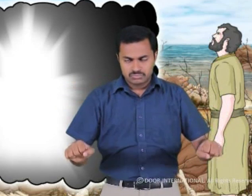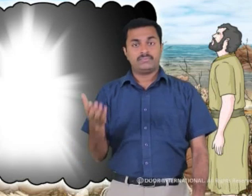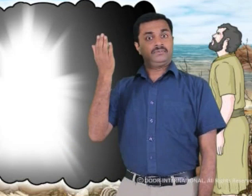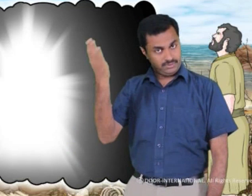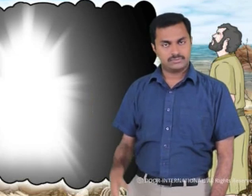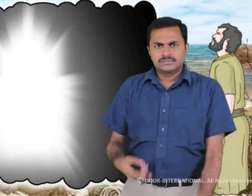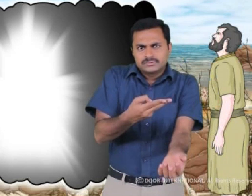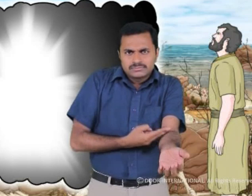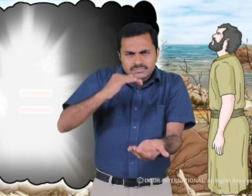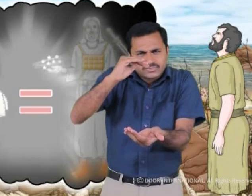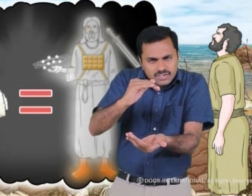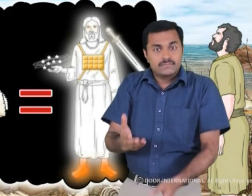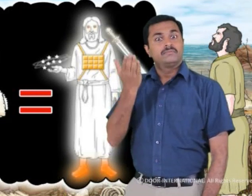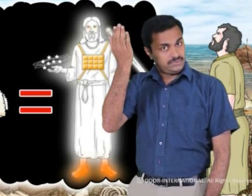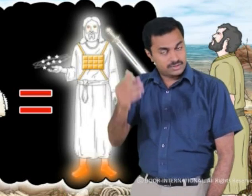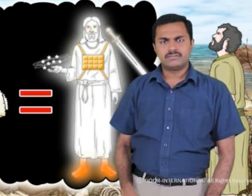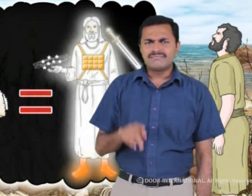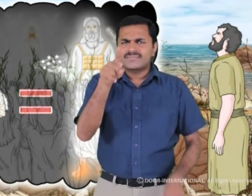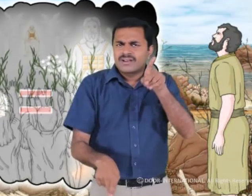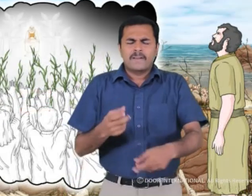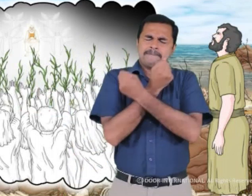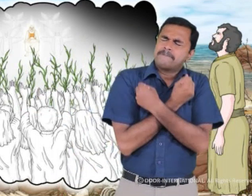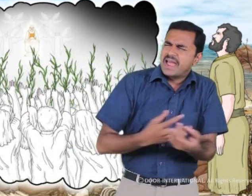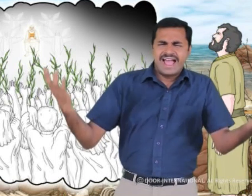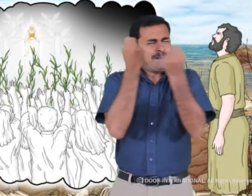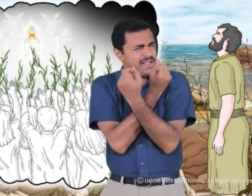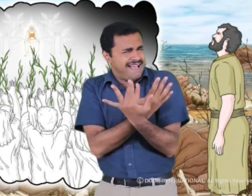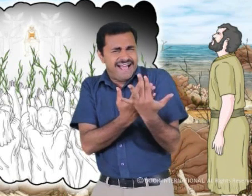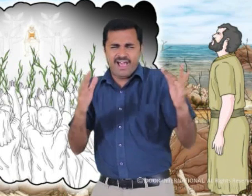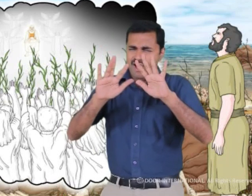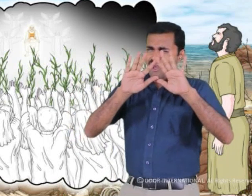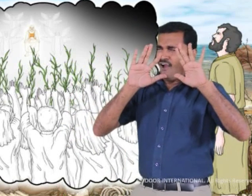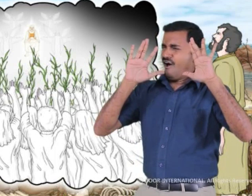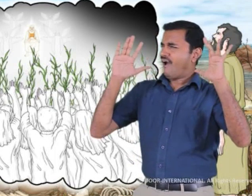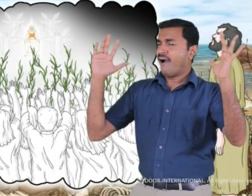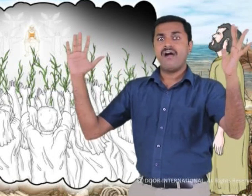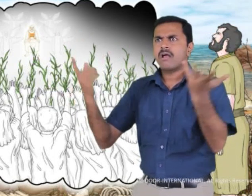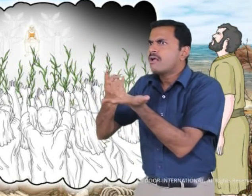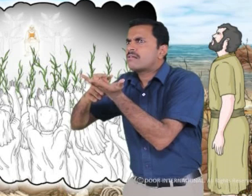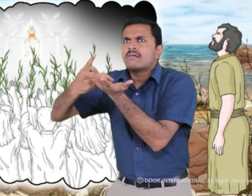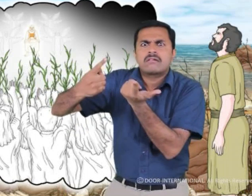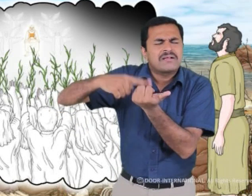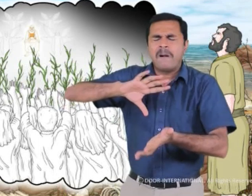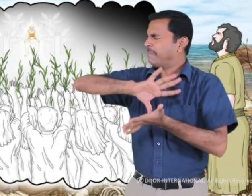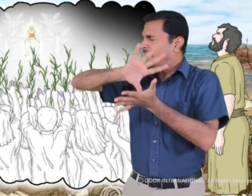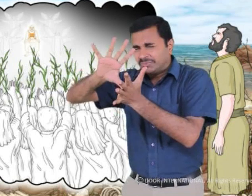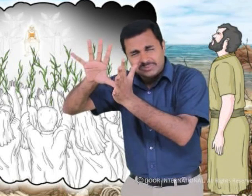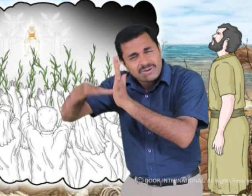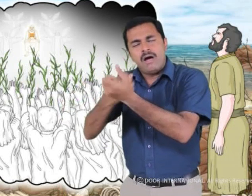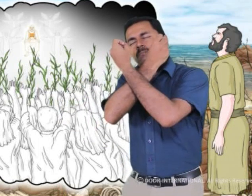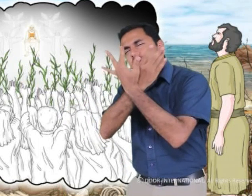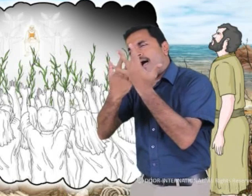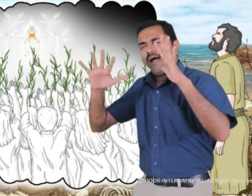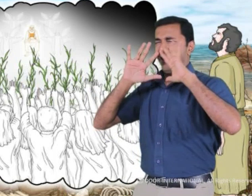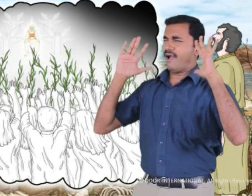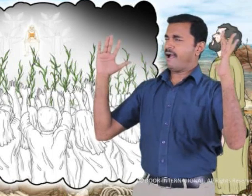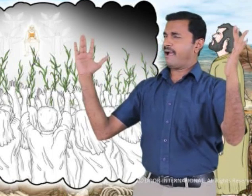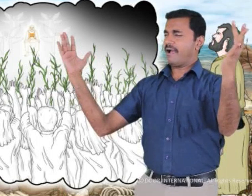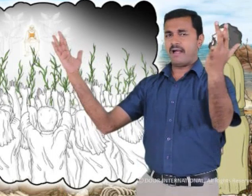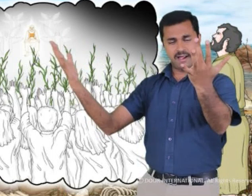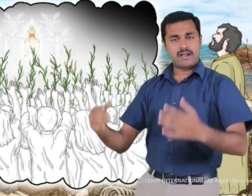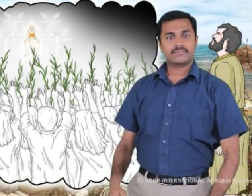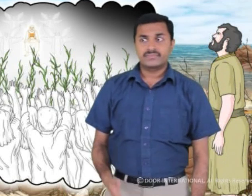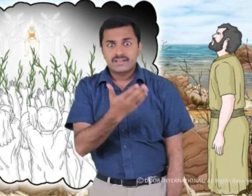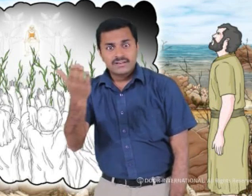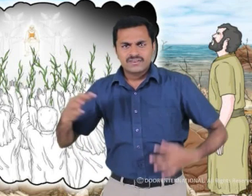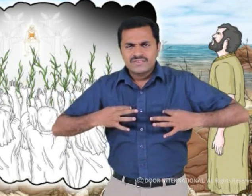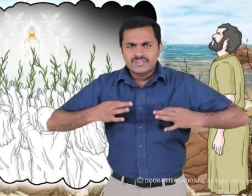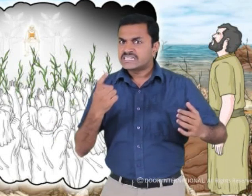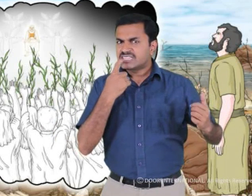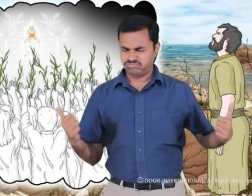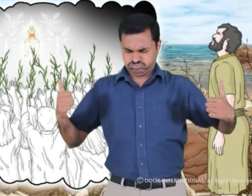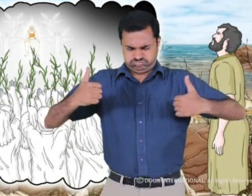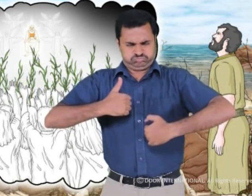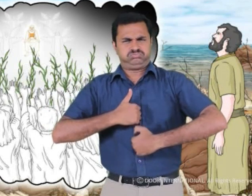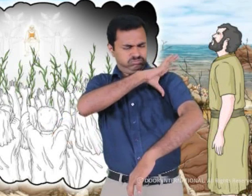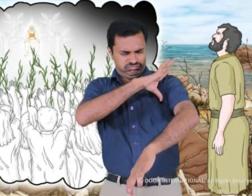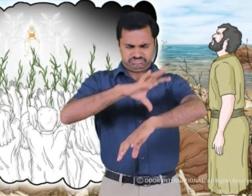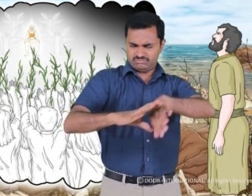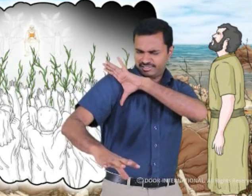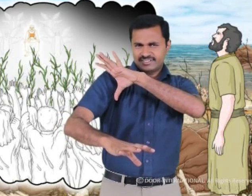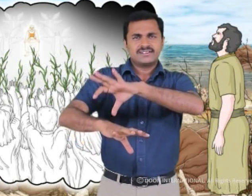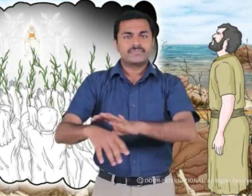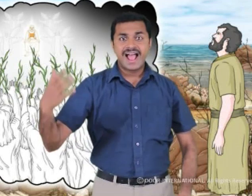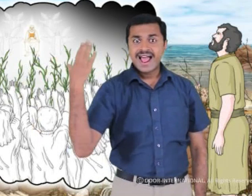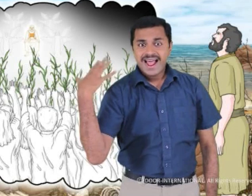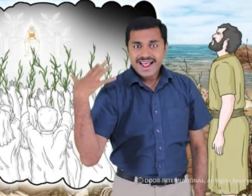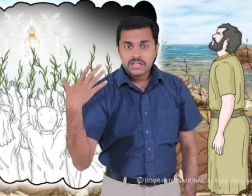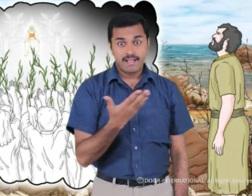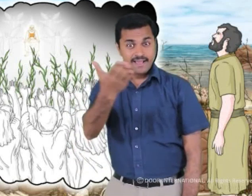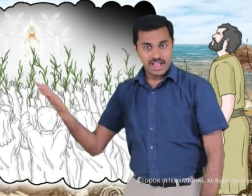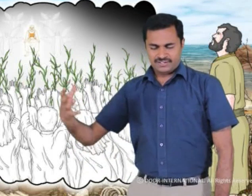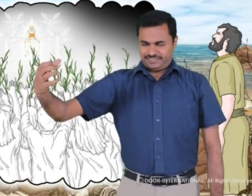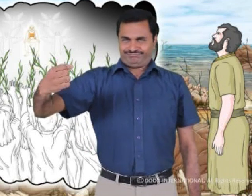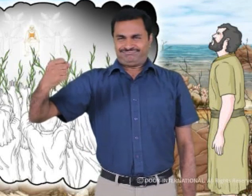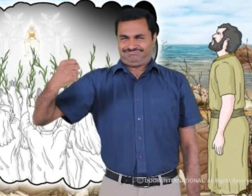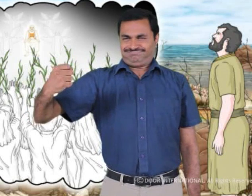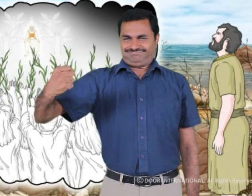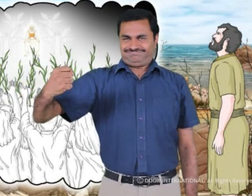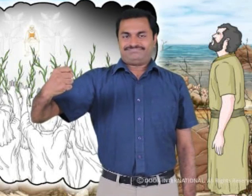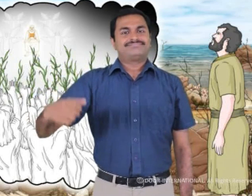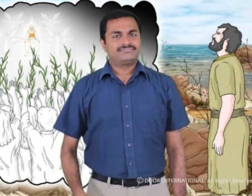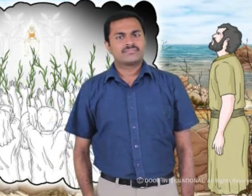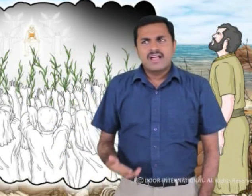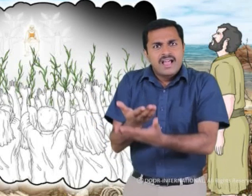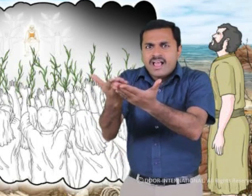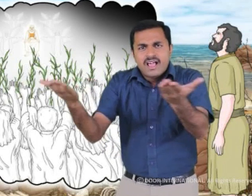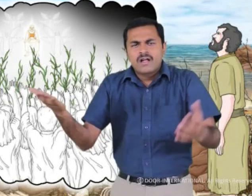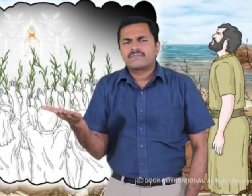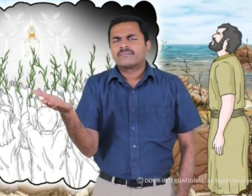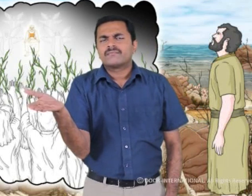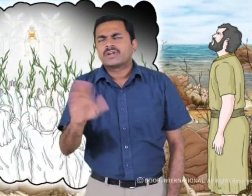They were wearing white robes and holding palm branches in their hands.